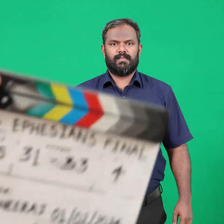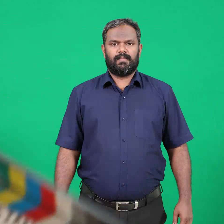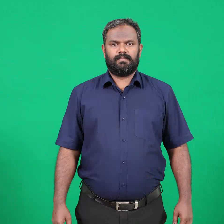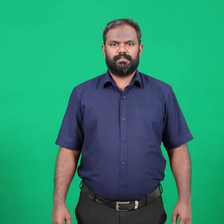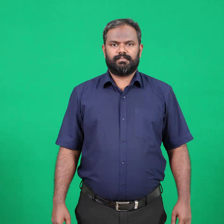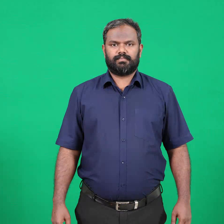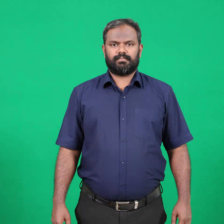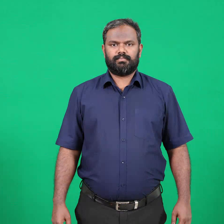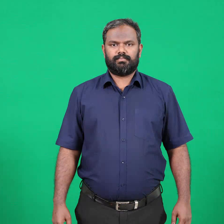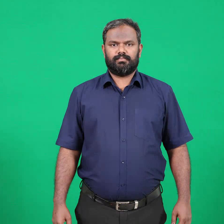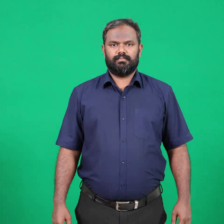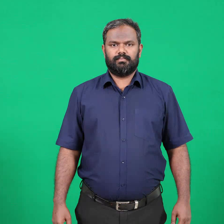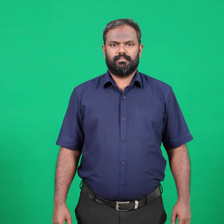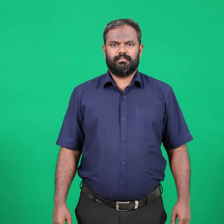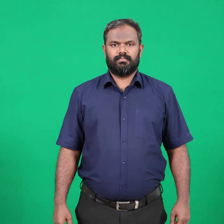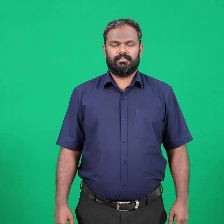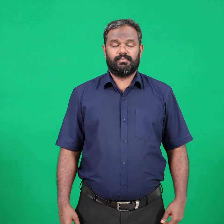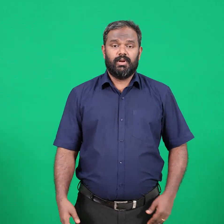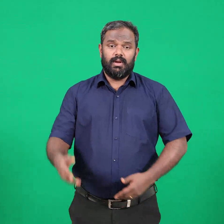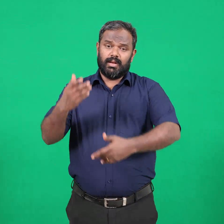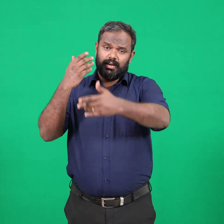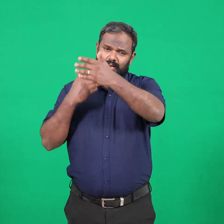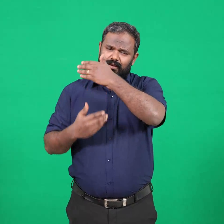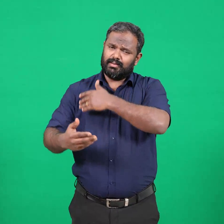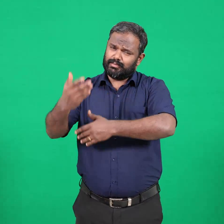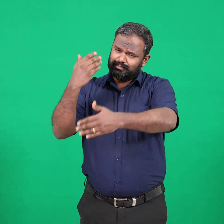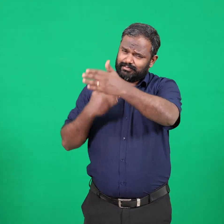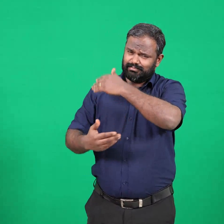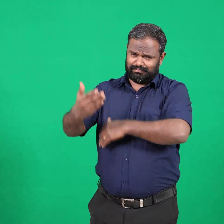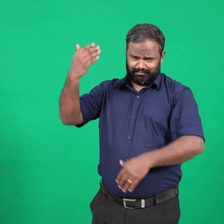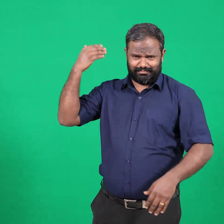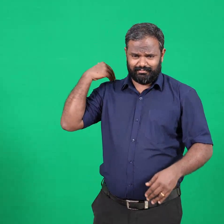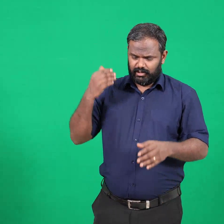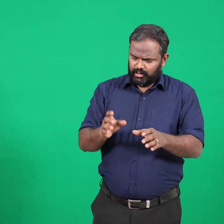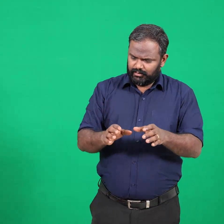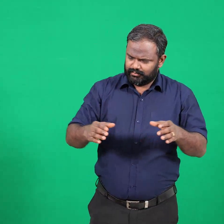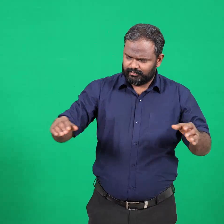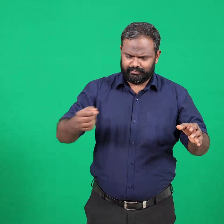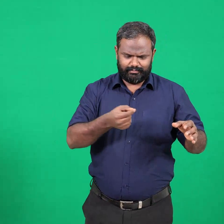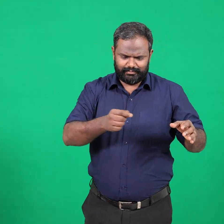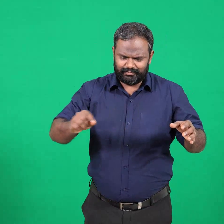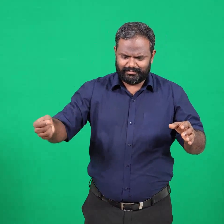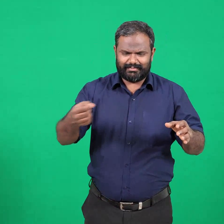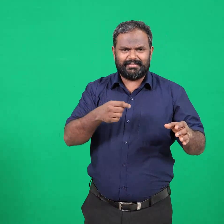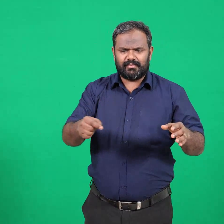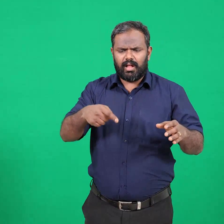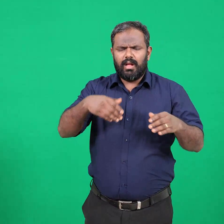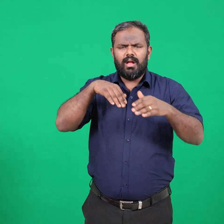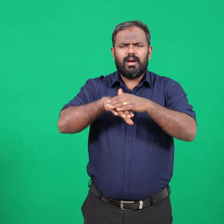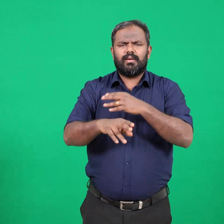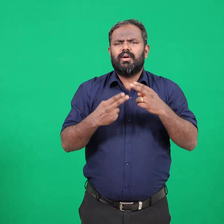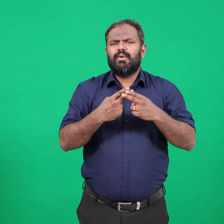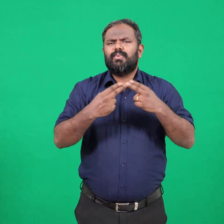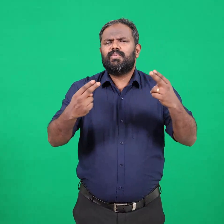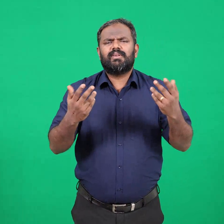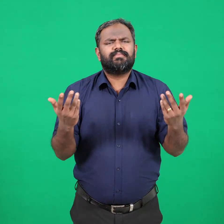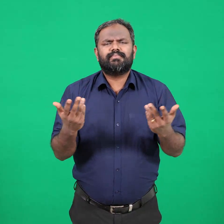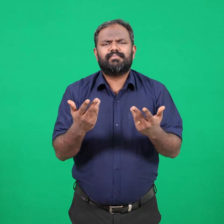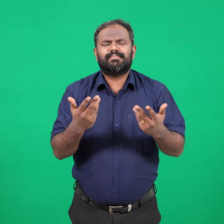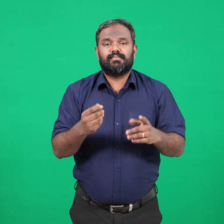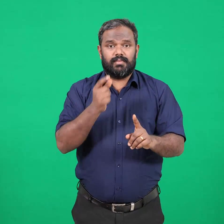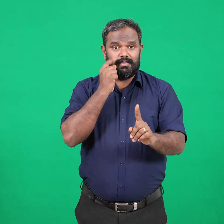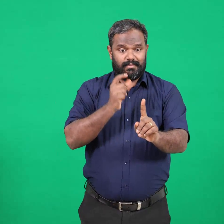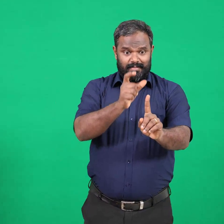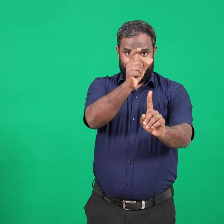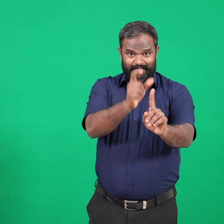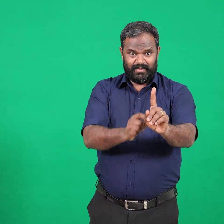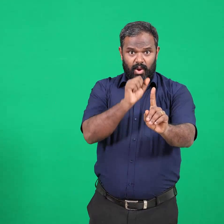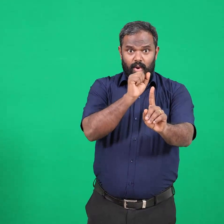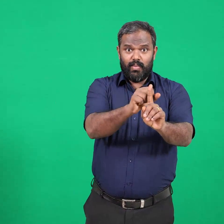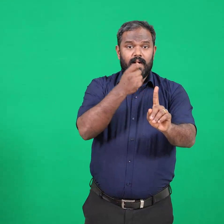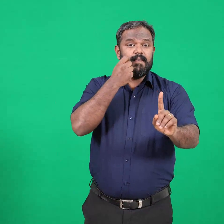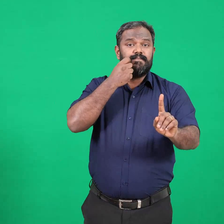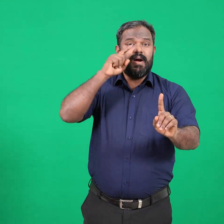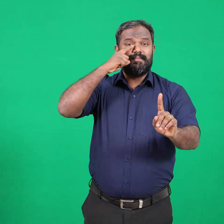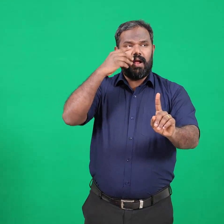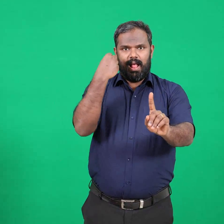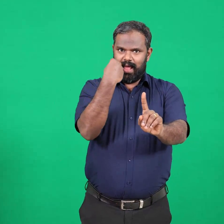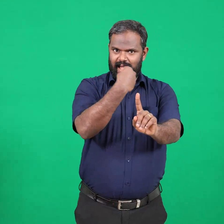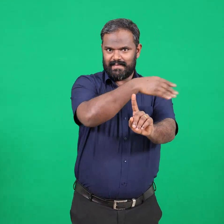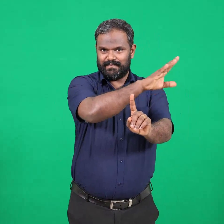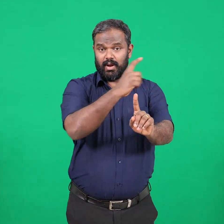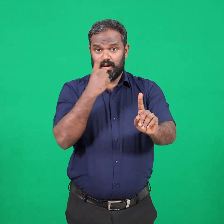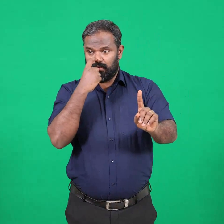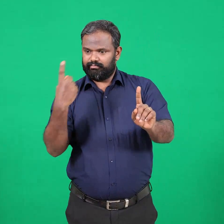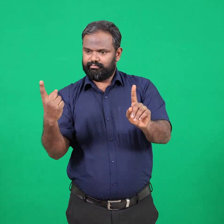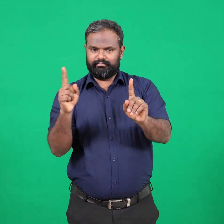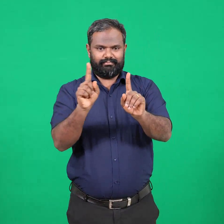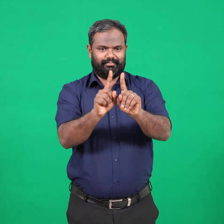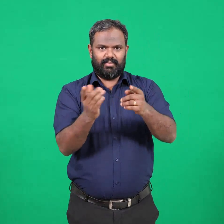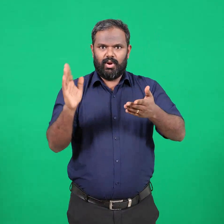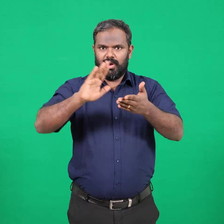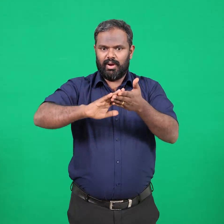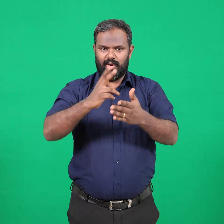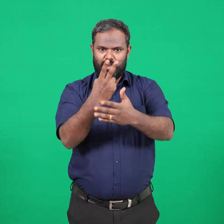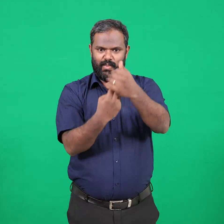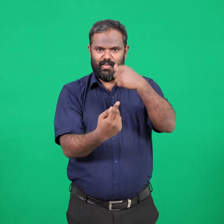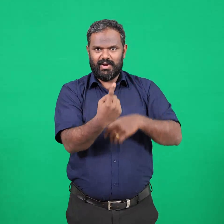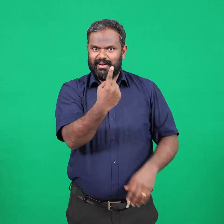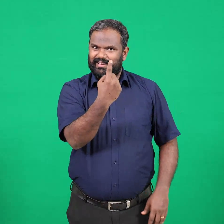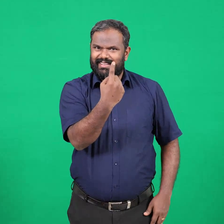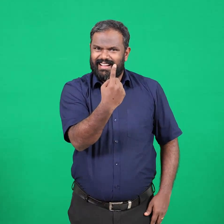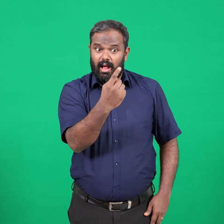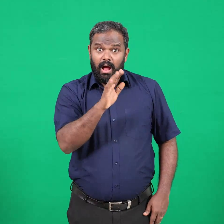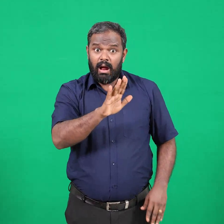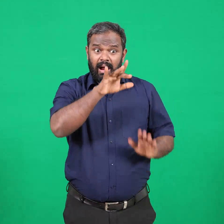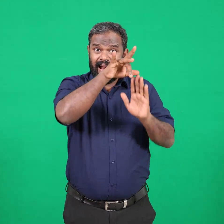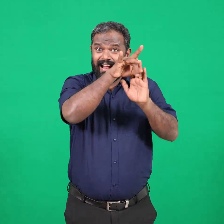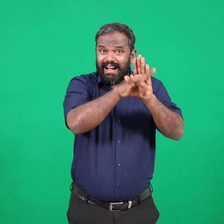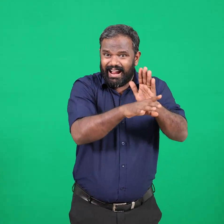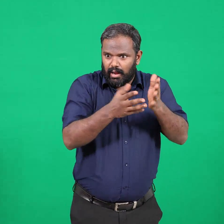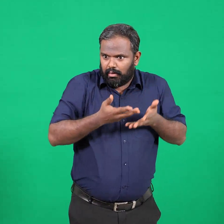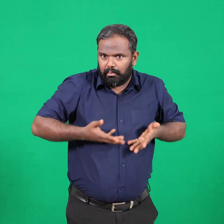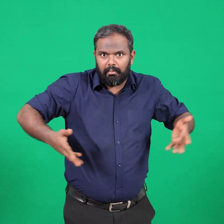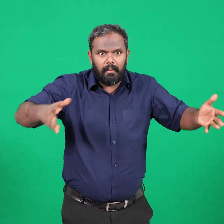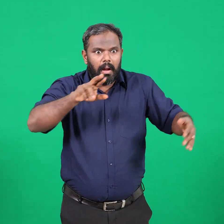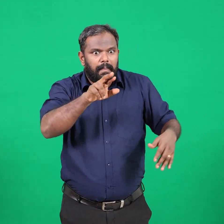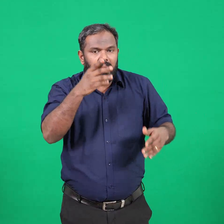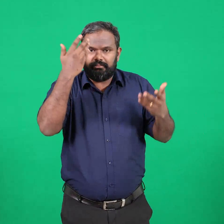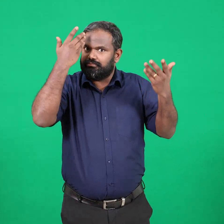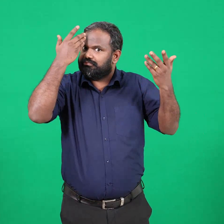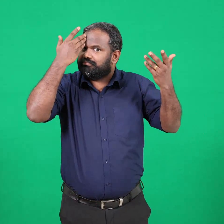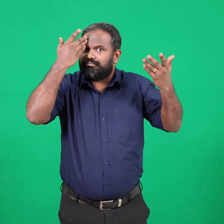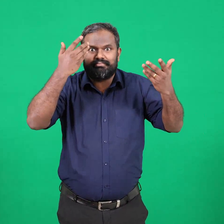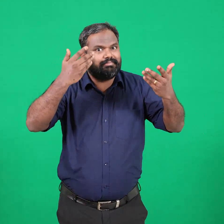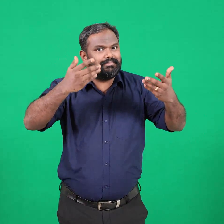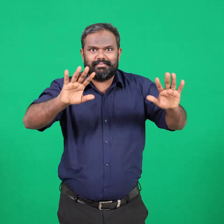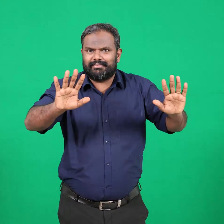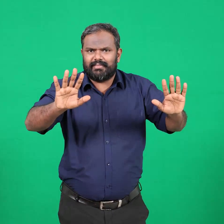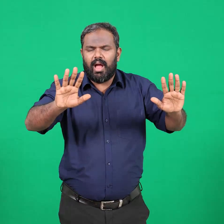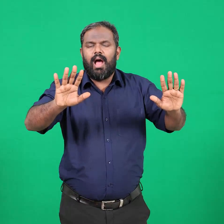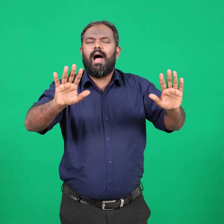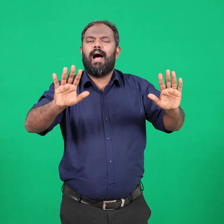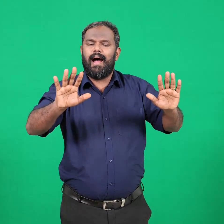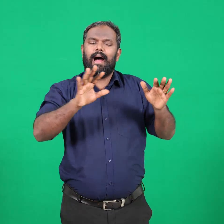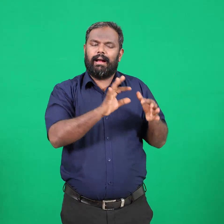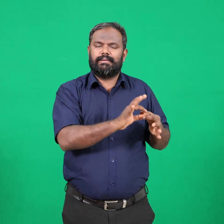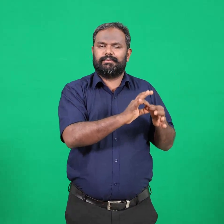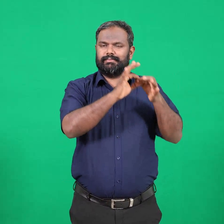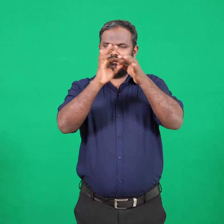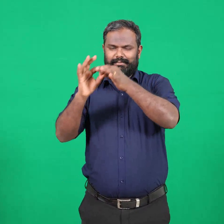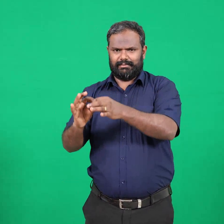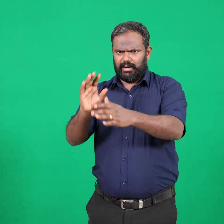"For this reason a man will leave his father and mother and be united to his wife, and the two will become one flesh."